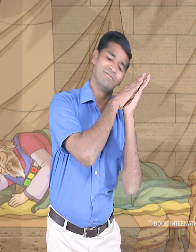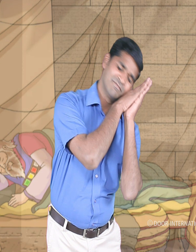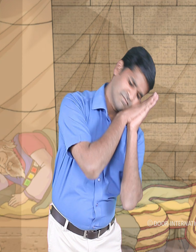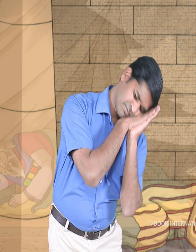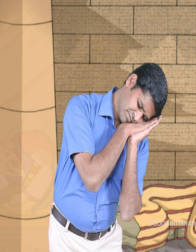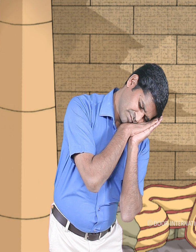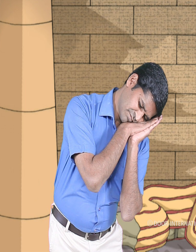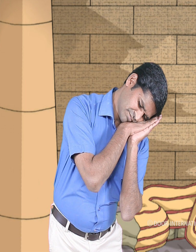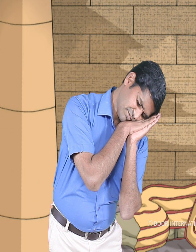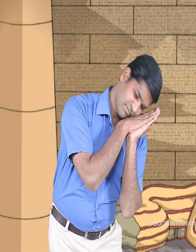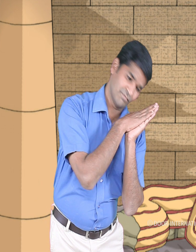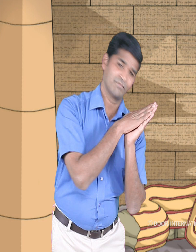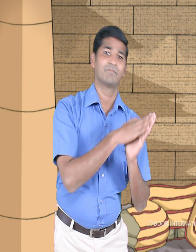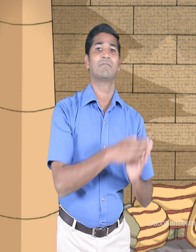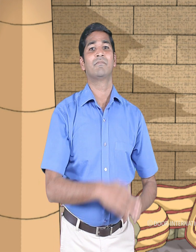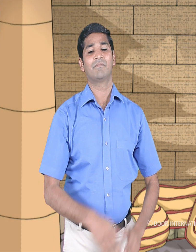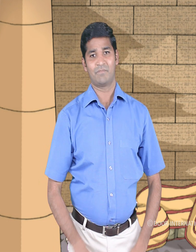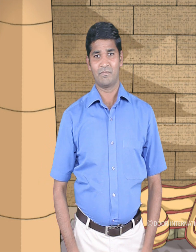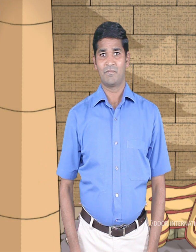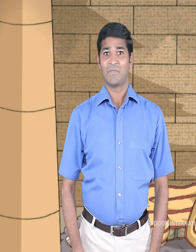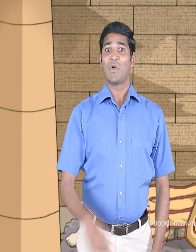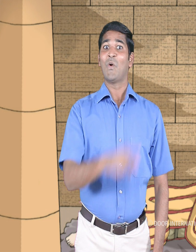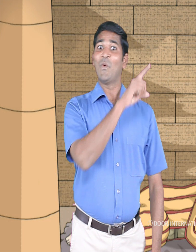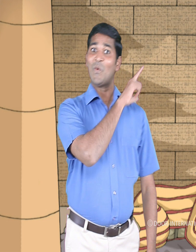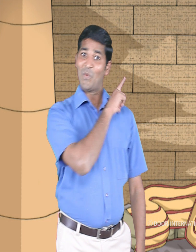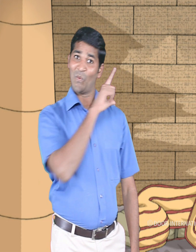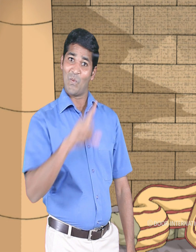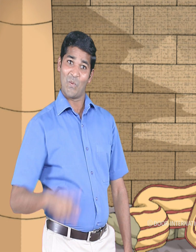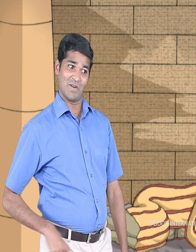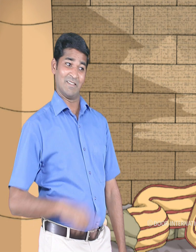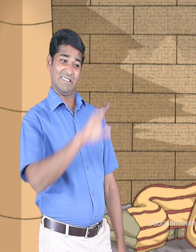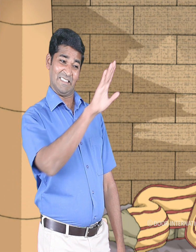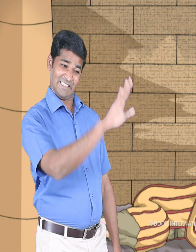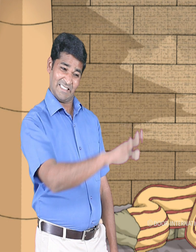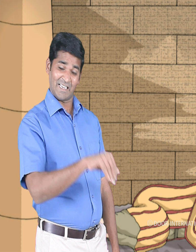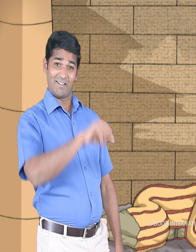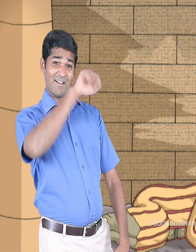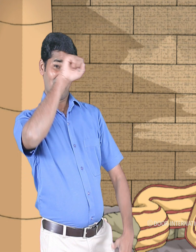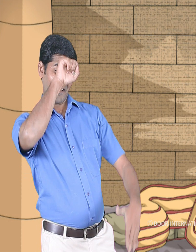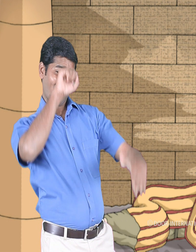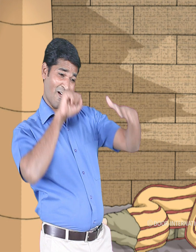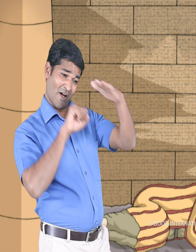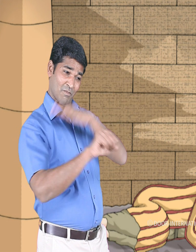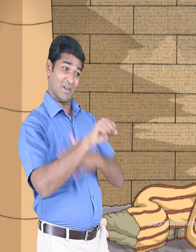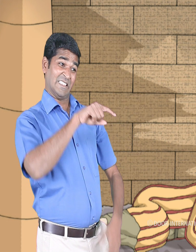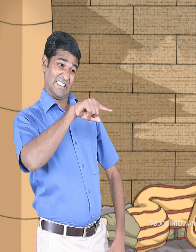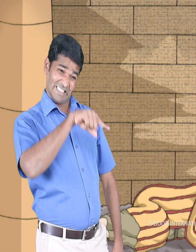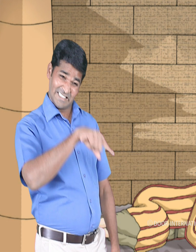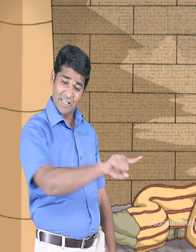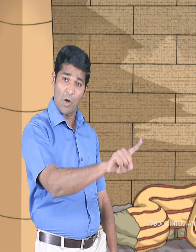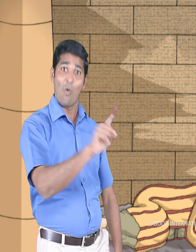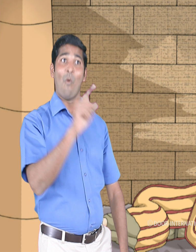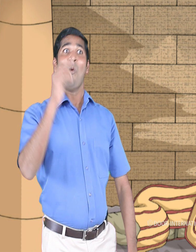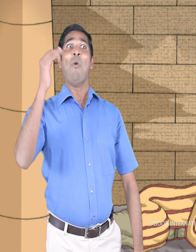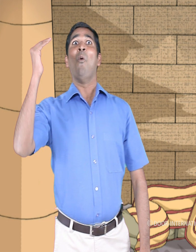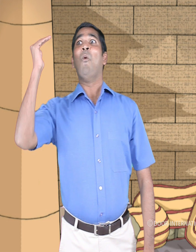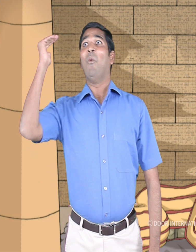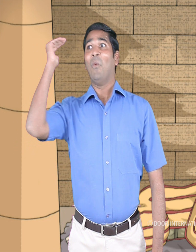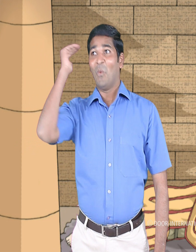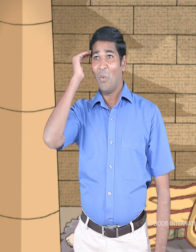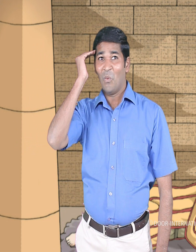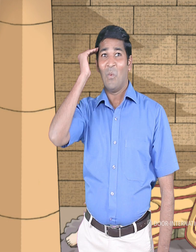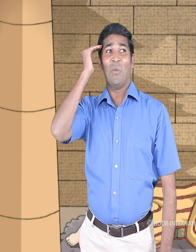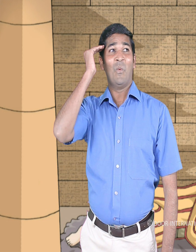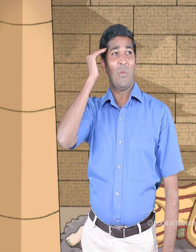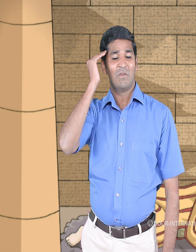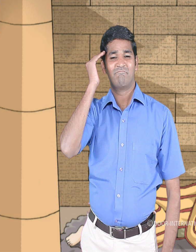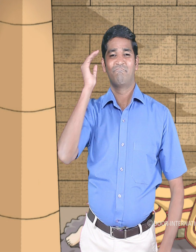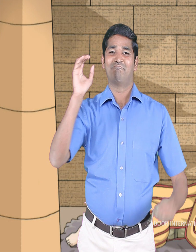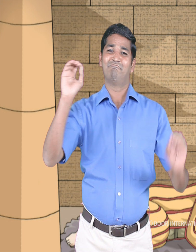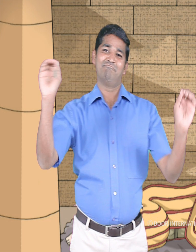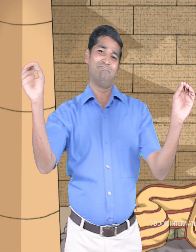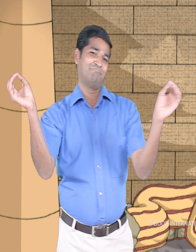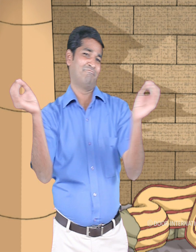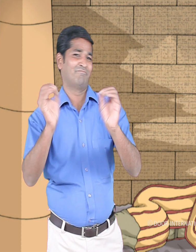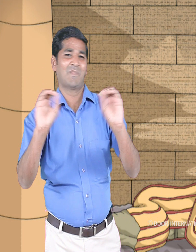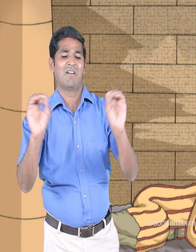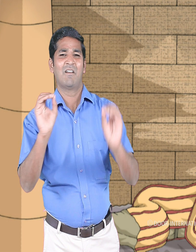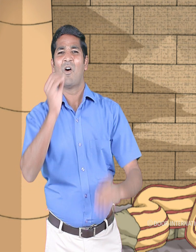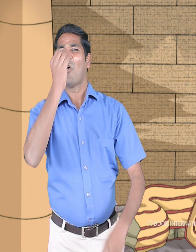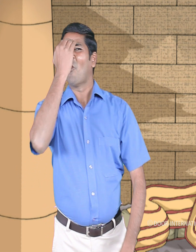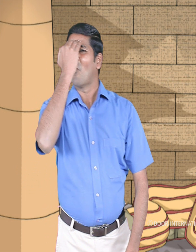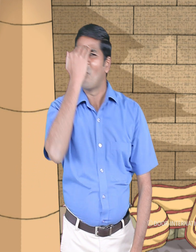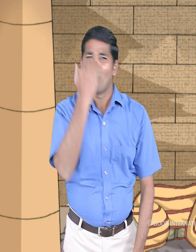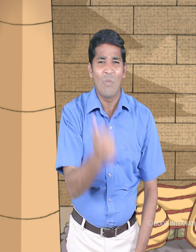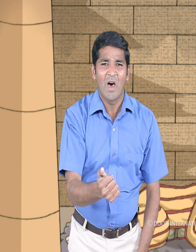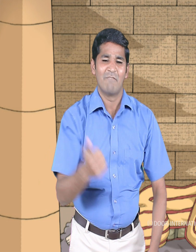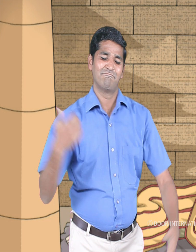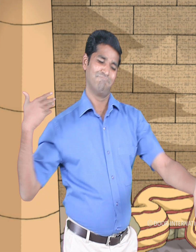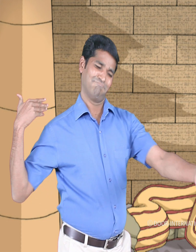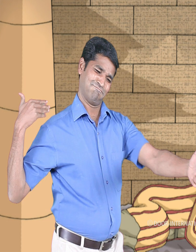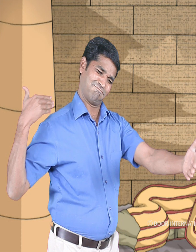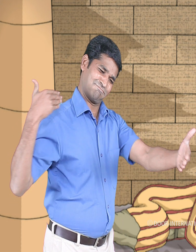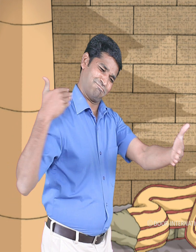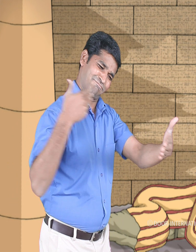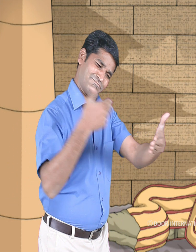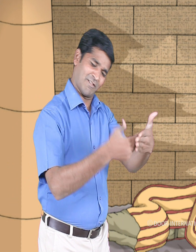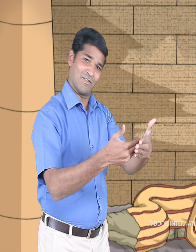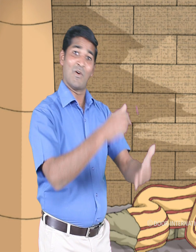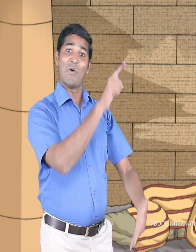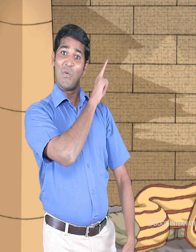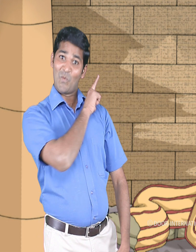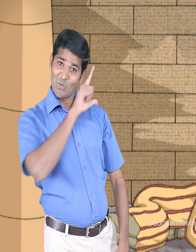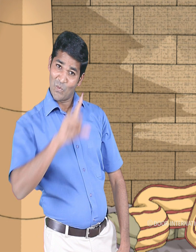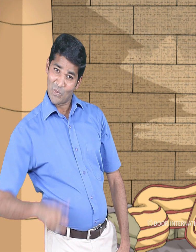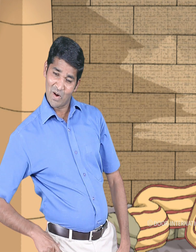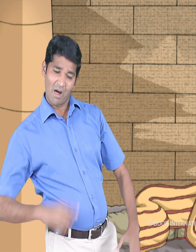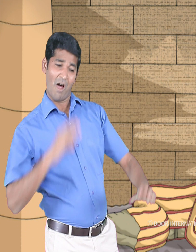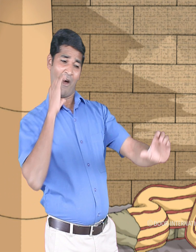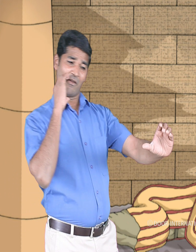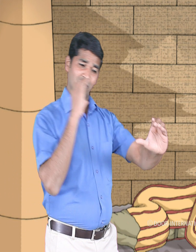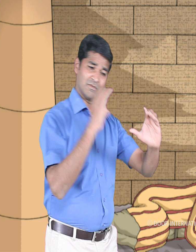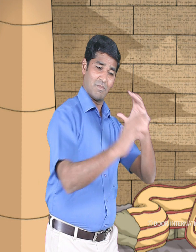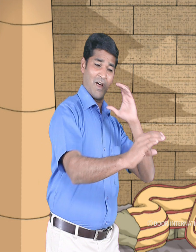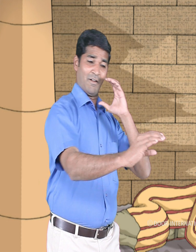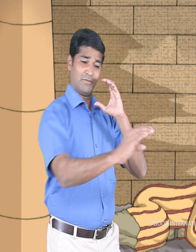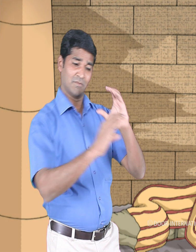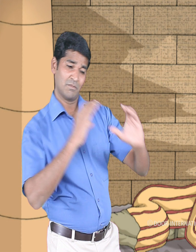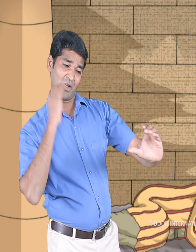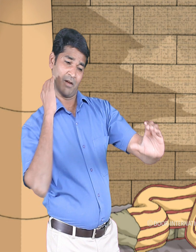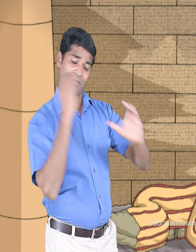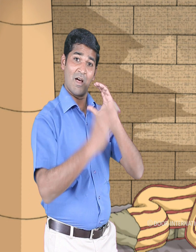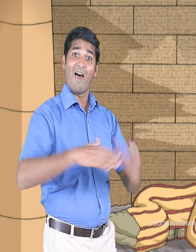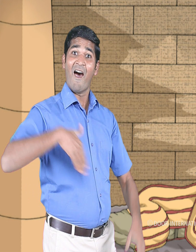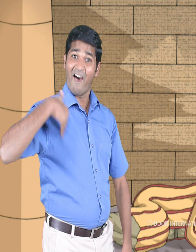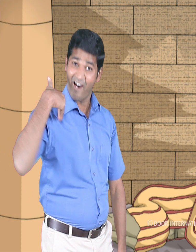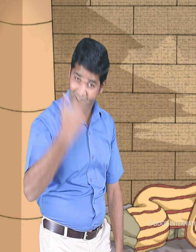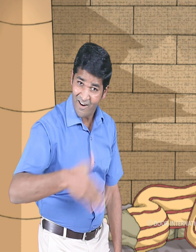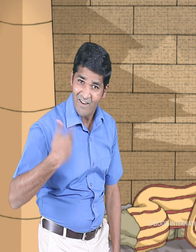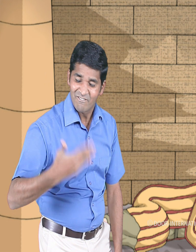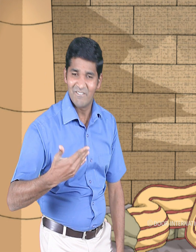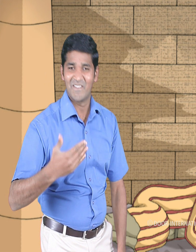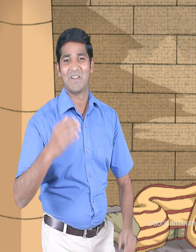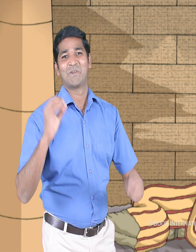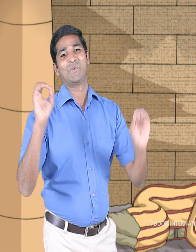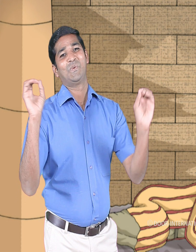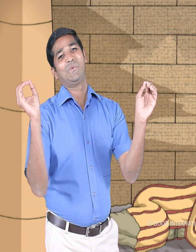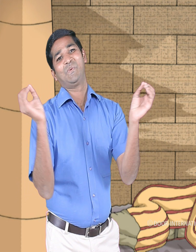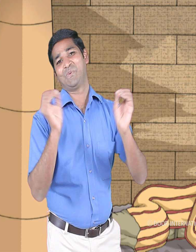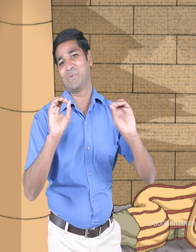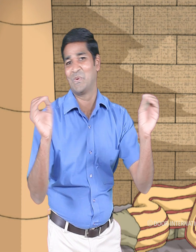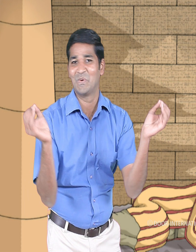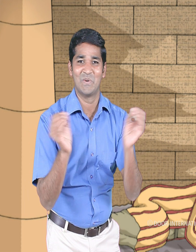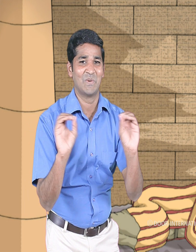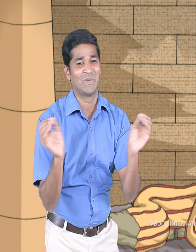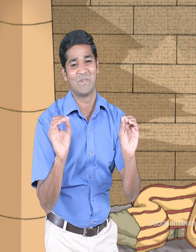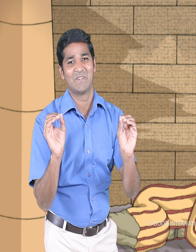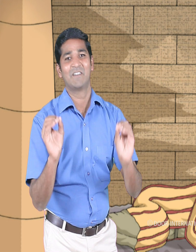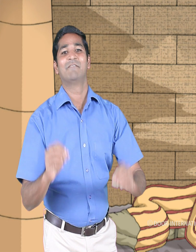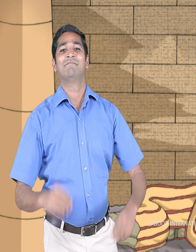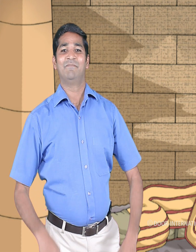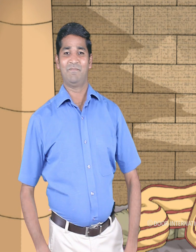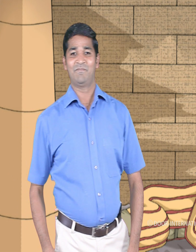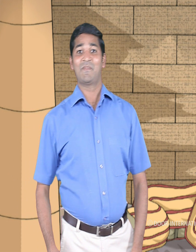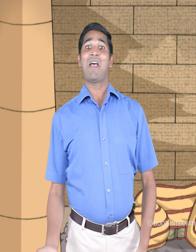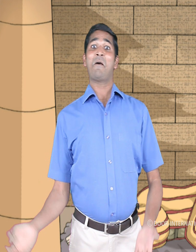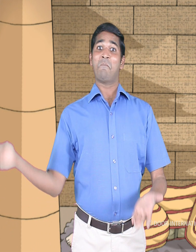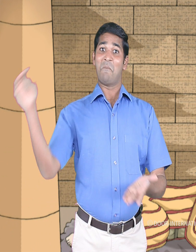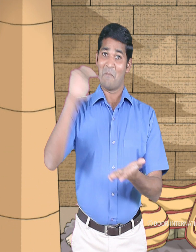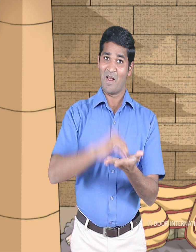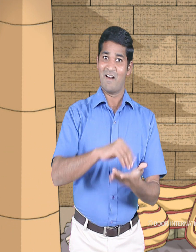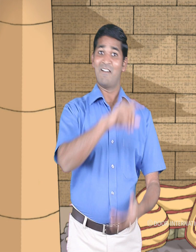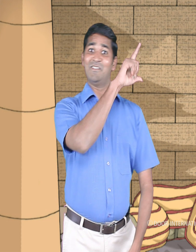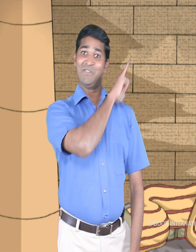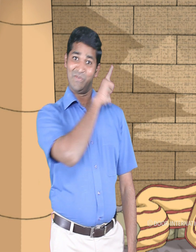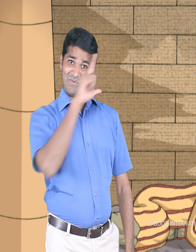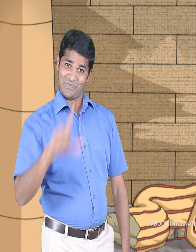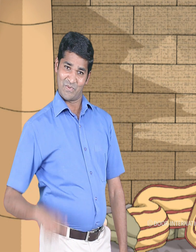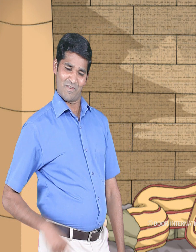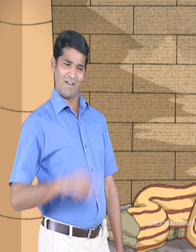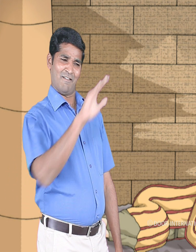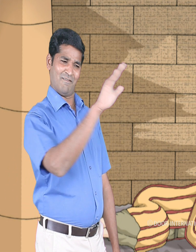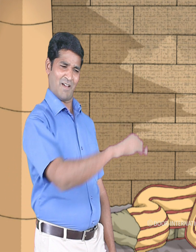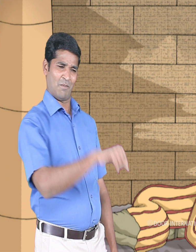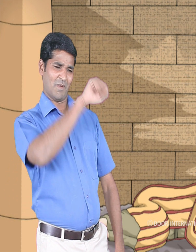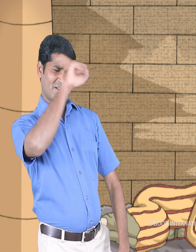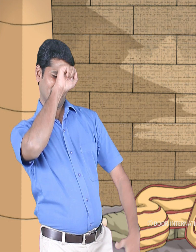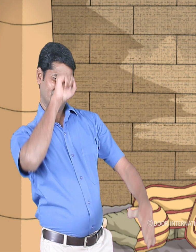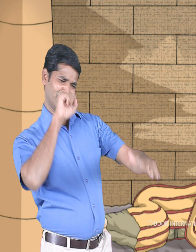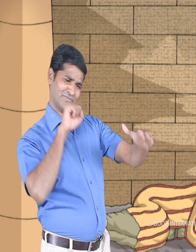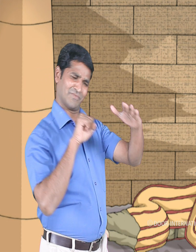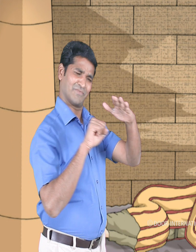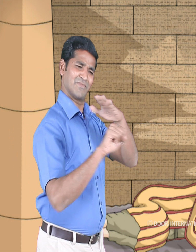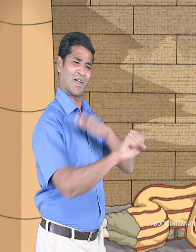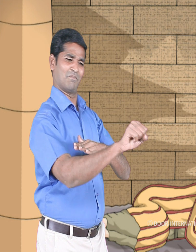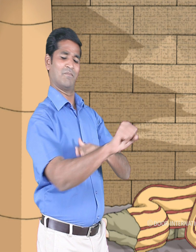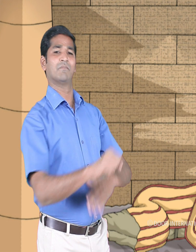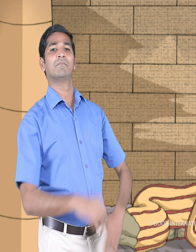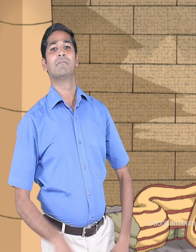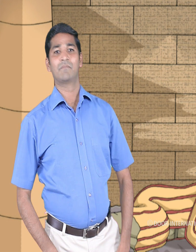Now Samuel did not yet know the LORD, because the word of the LORD had not yet been revealed to him.